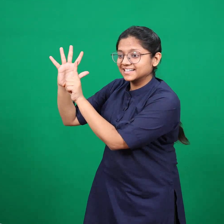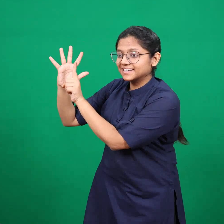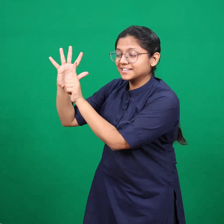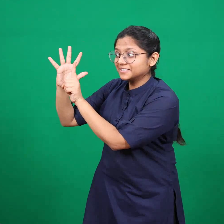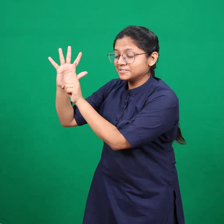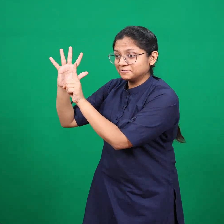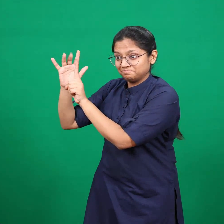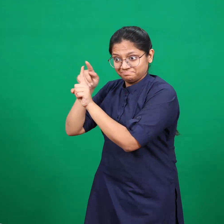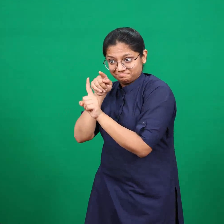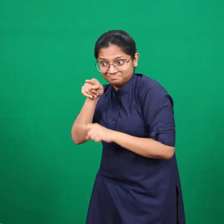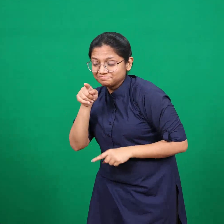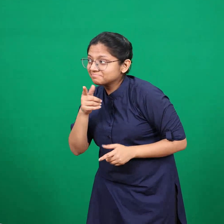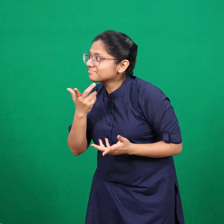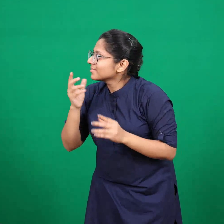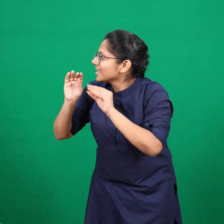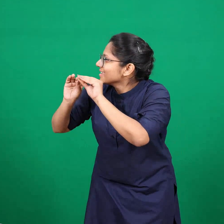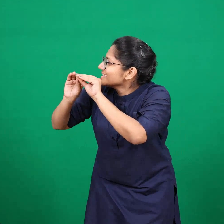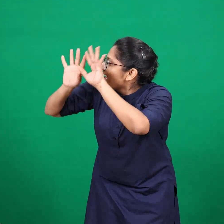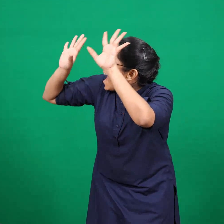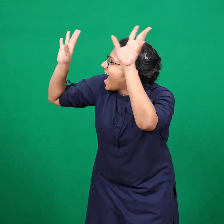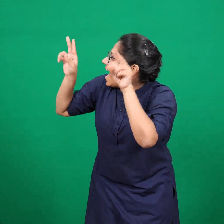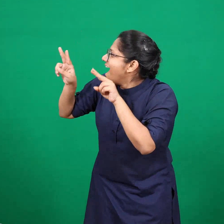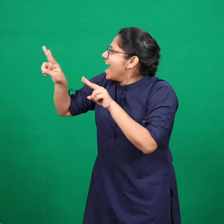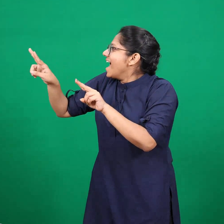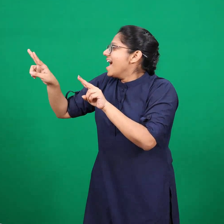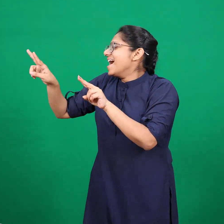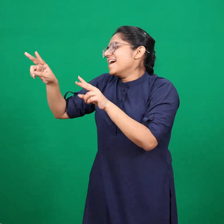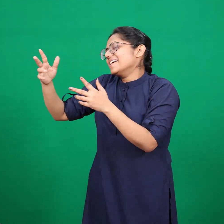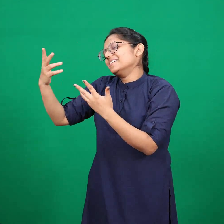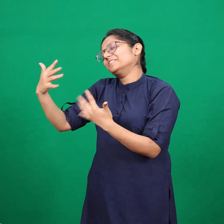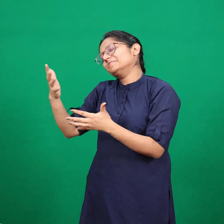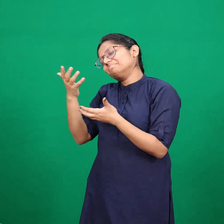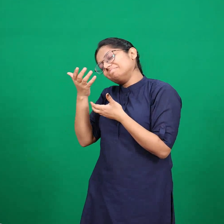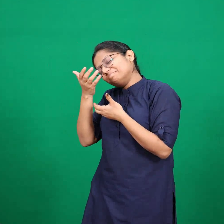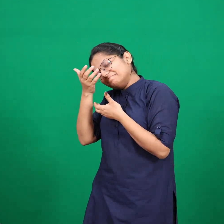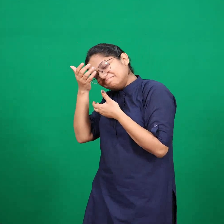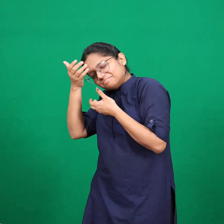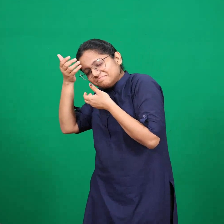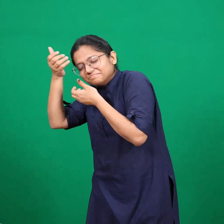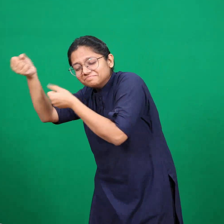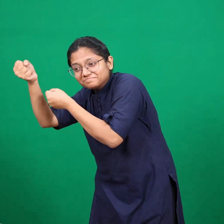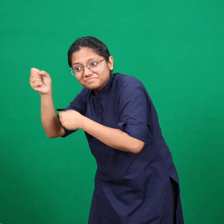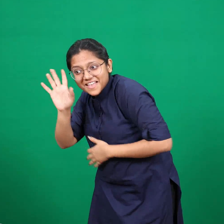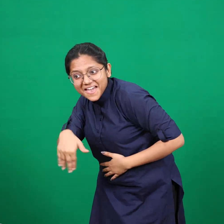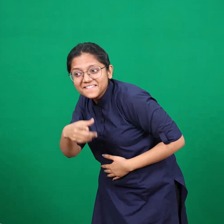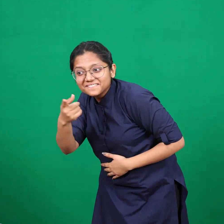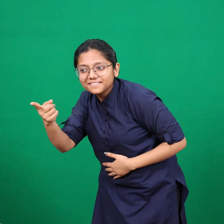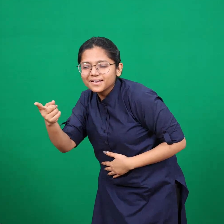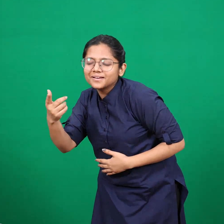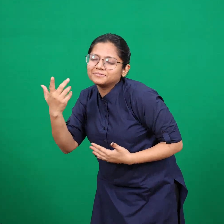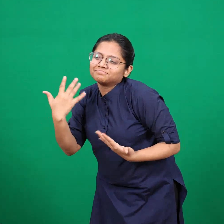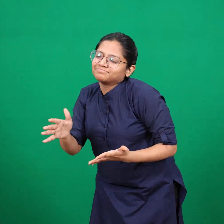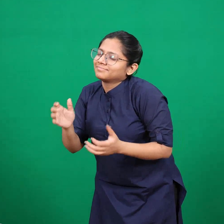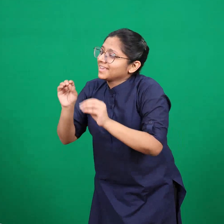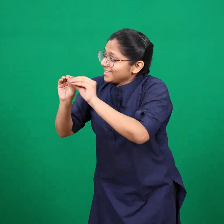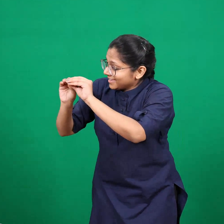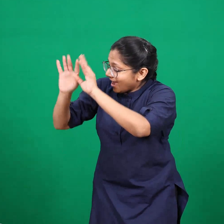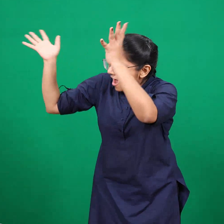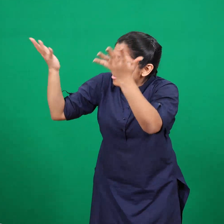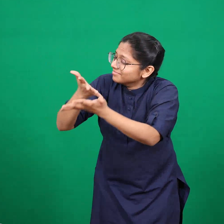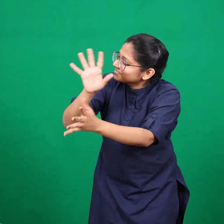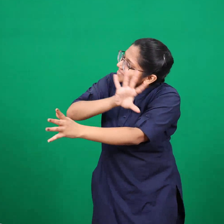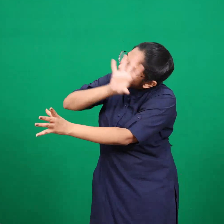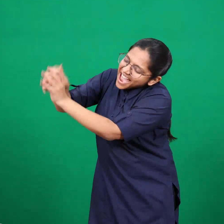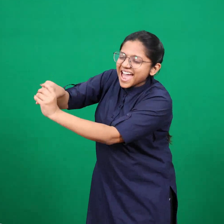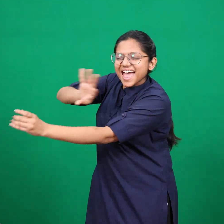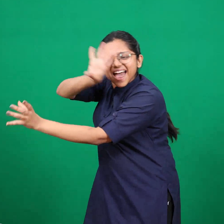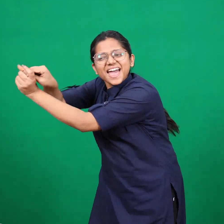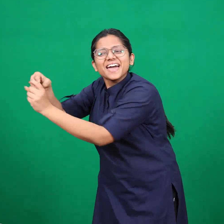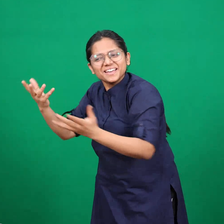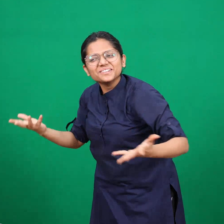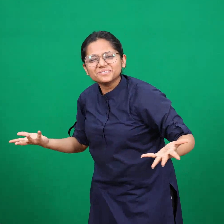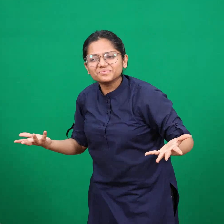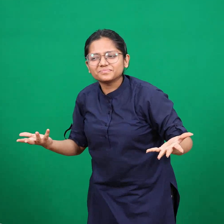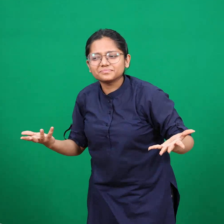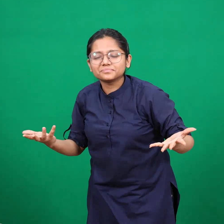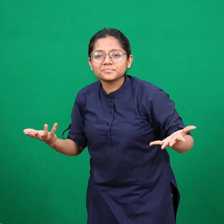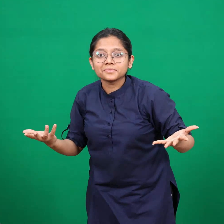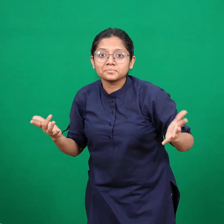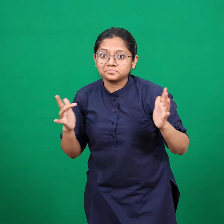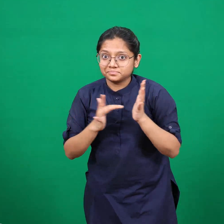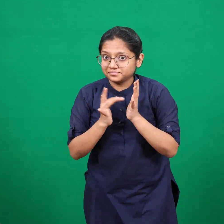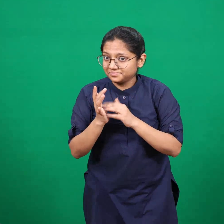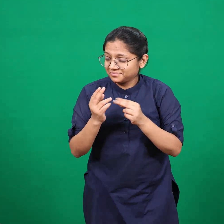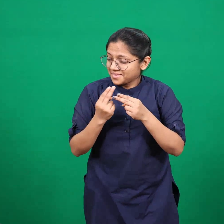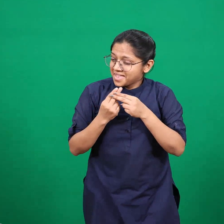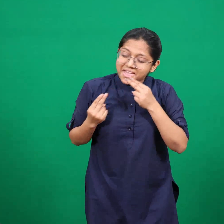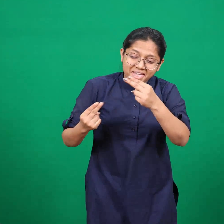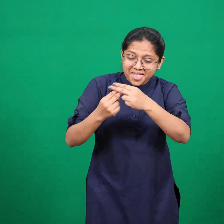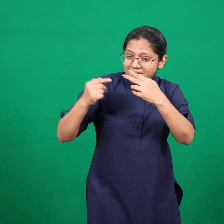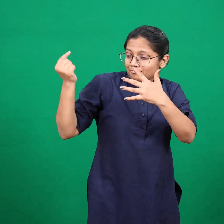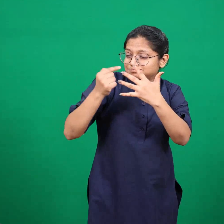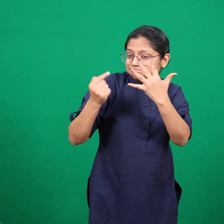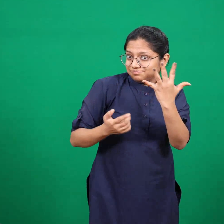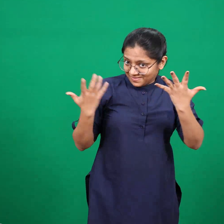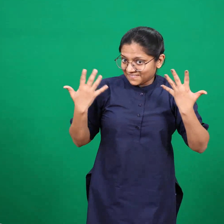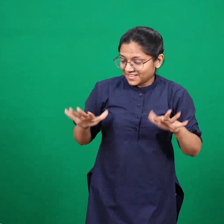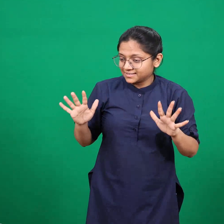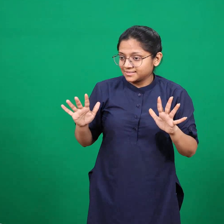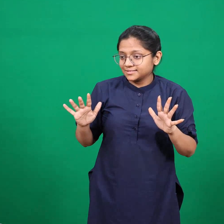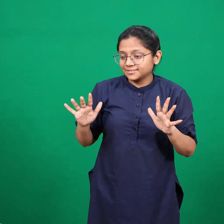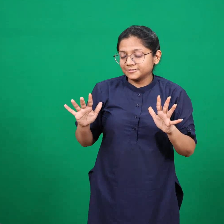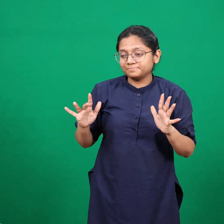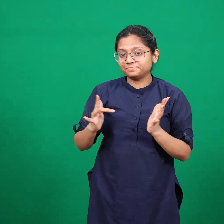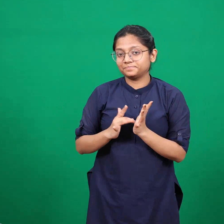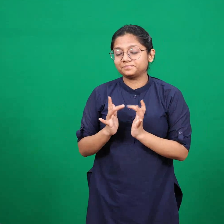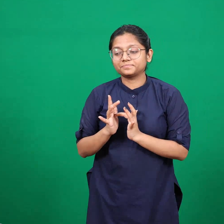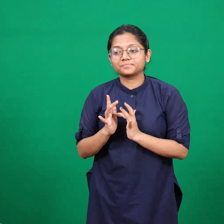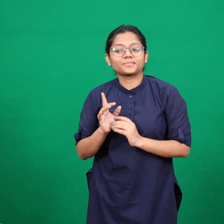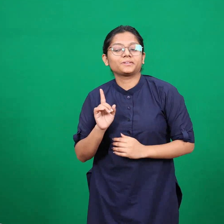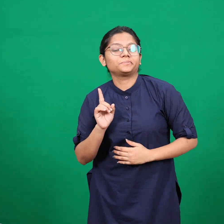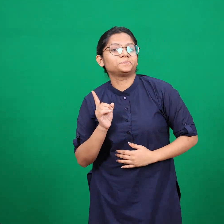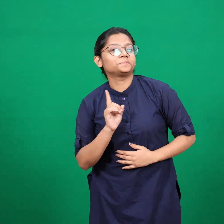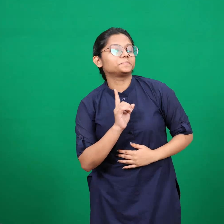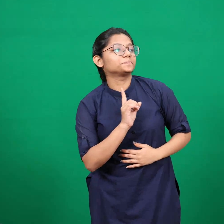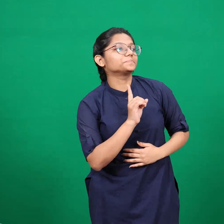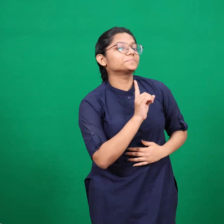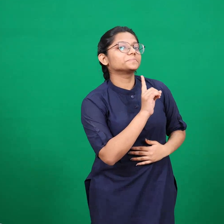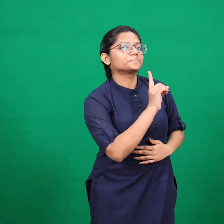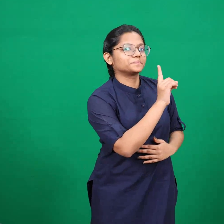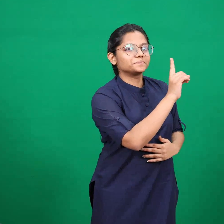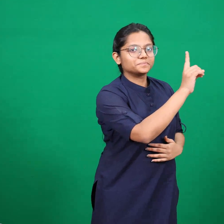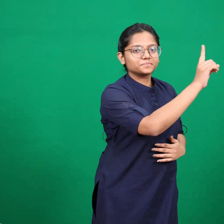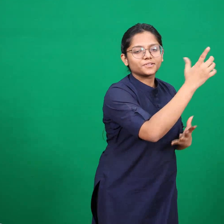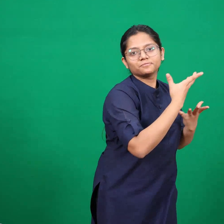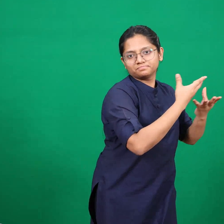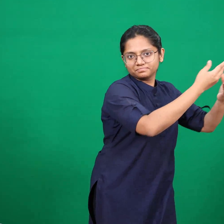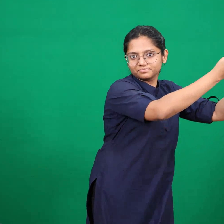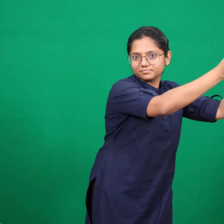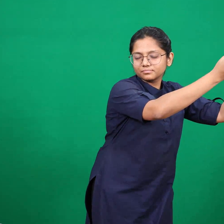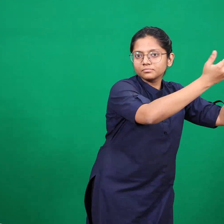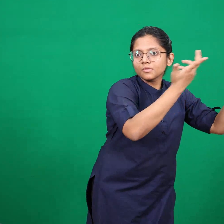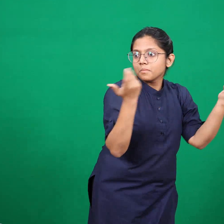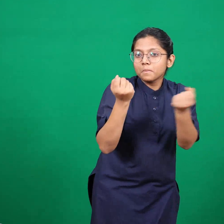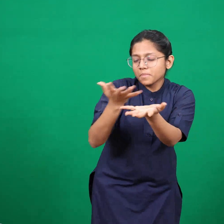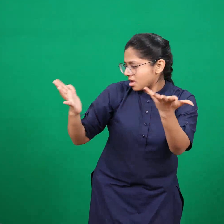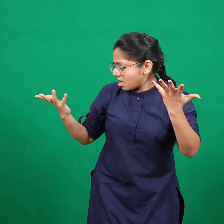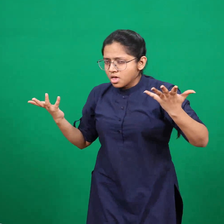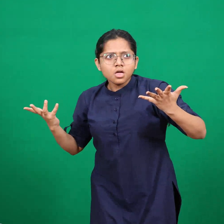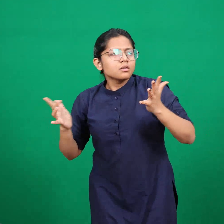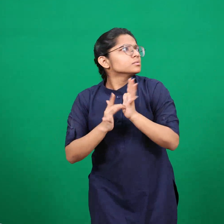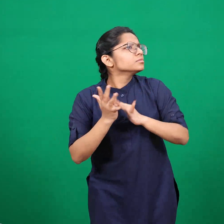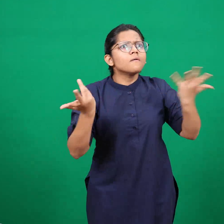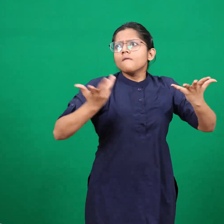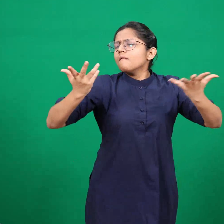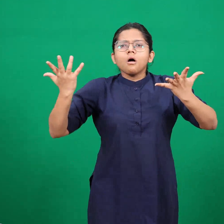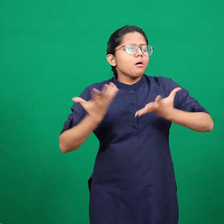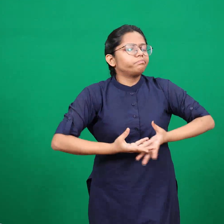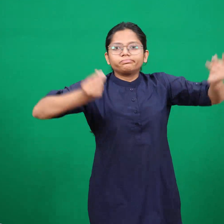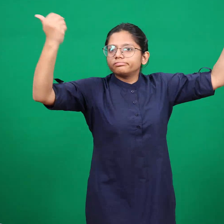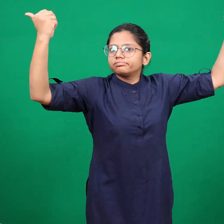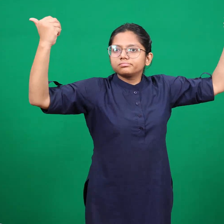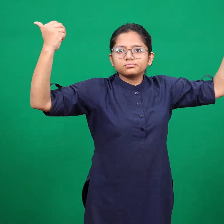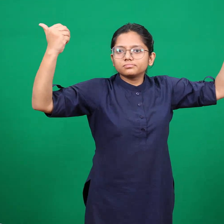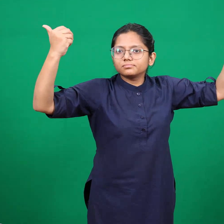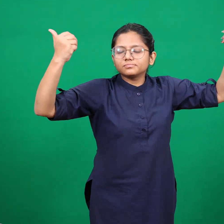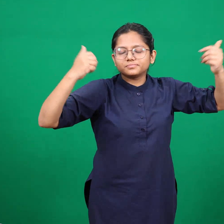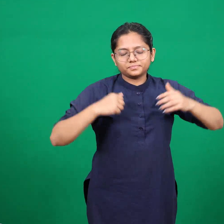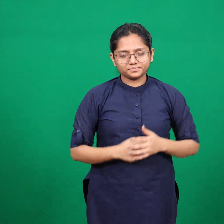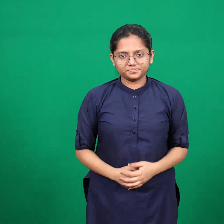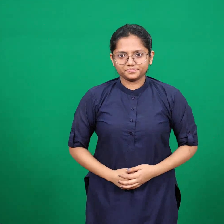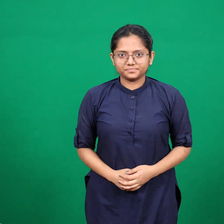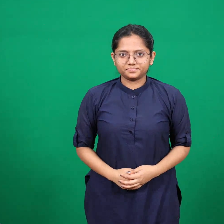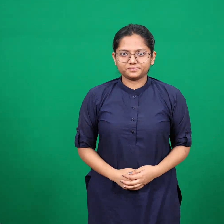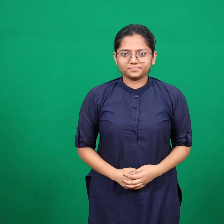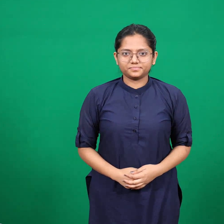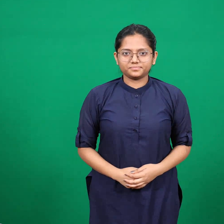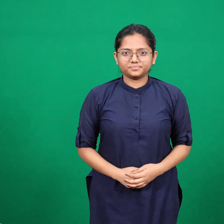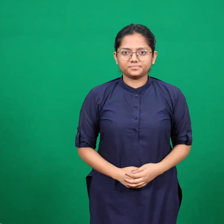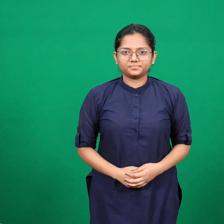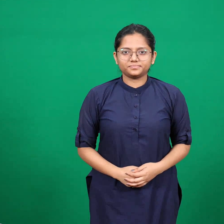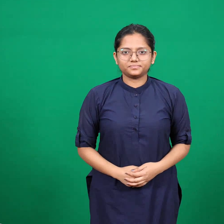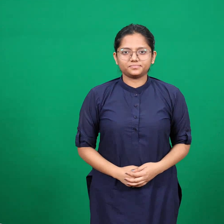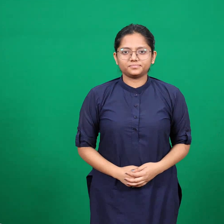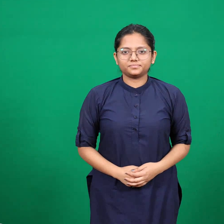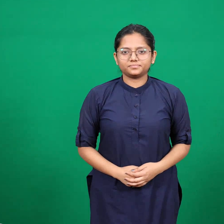While you have the Light, believe in the Light, so that you may become sons of light." After Jesus had spoken these things, He went away and was hidden from them.